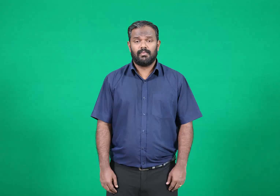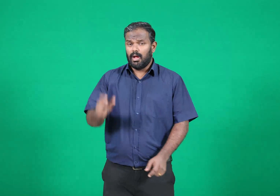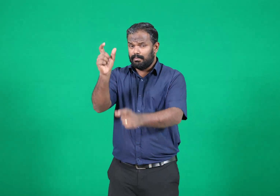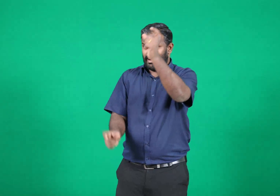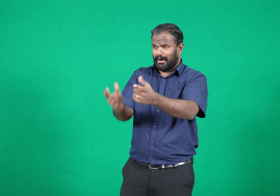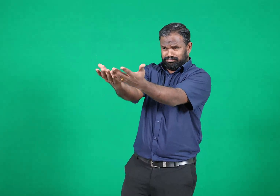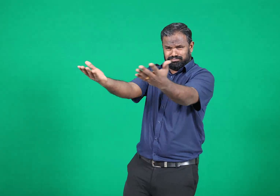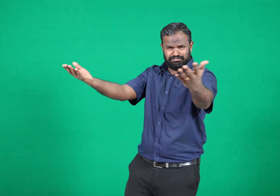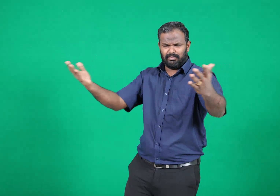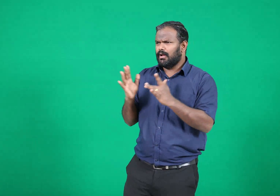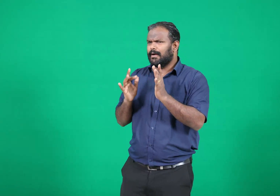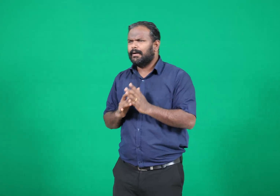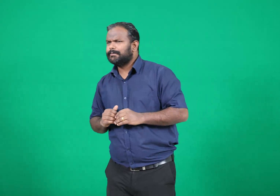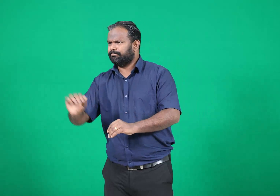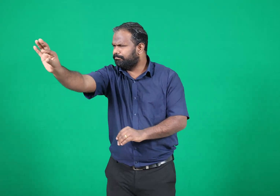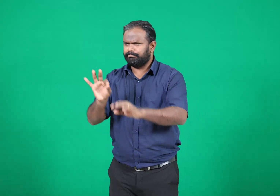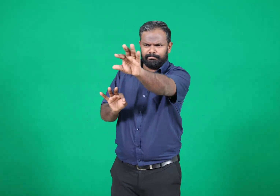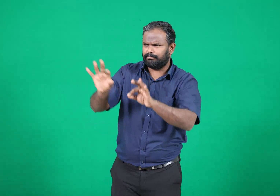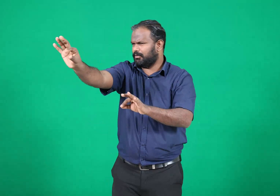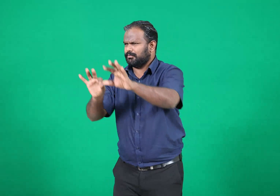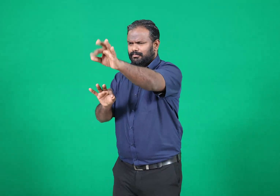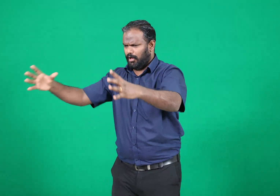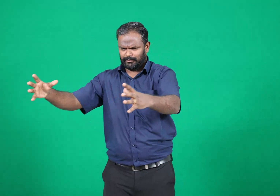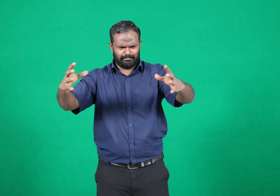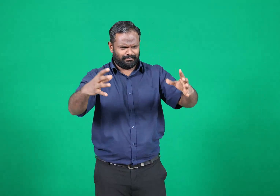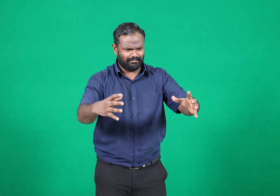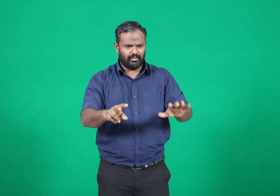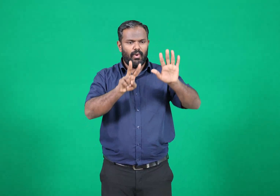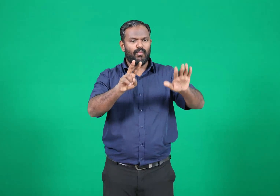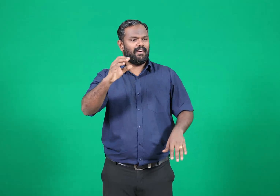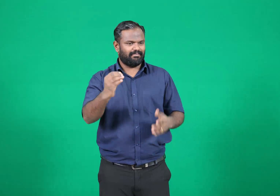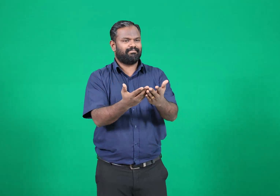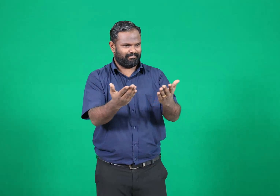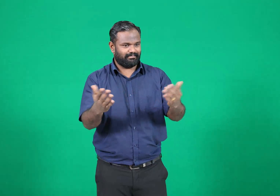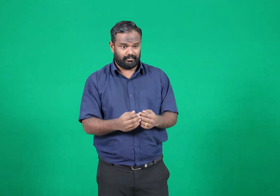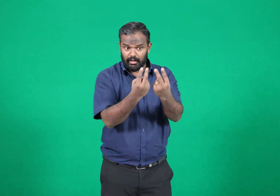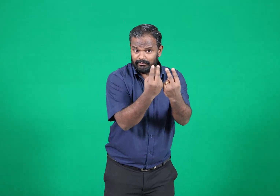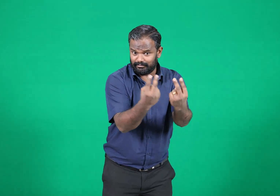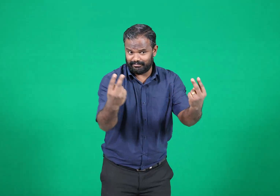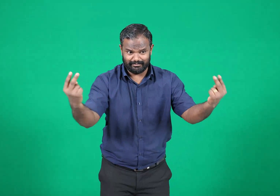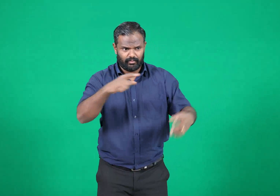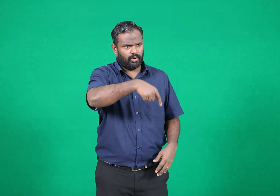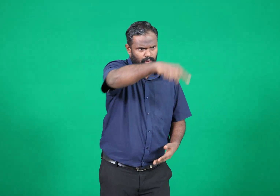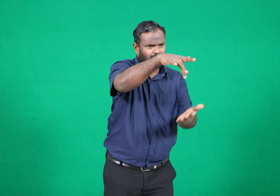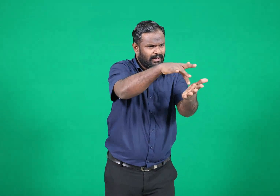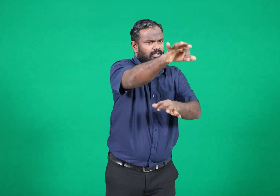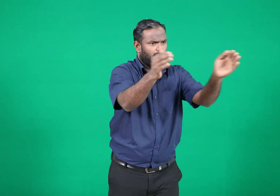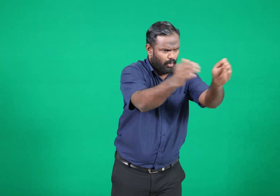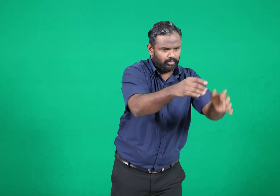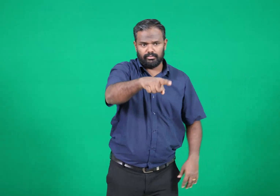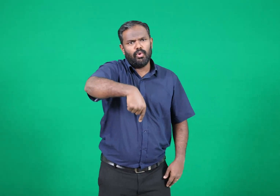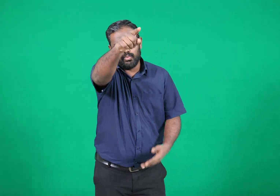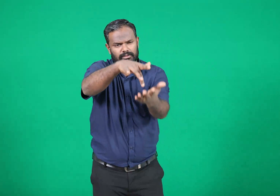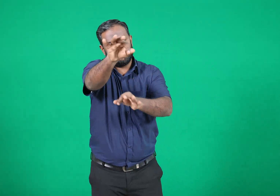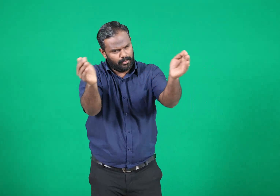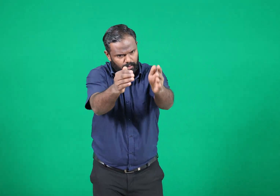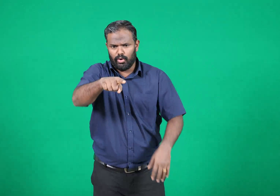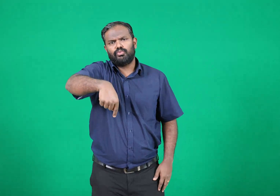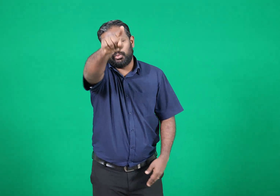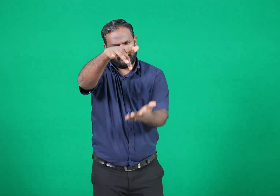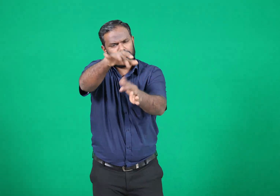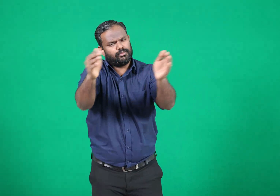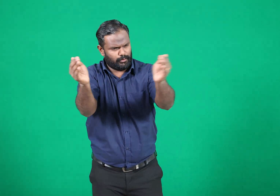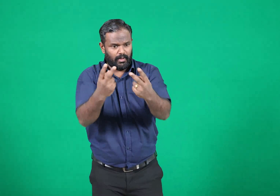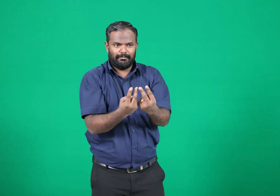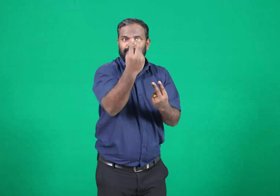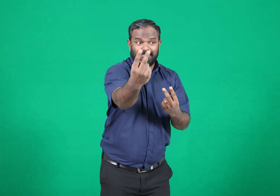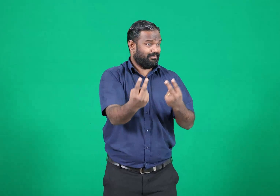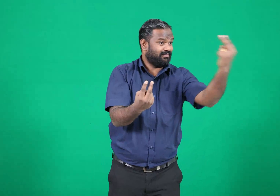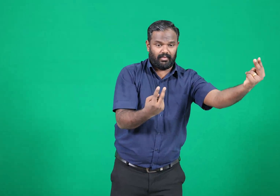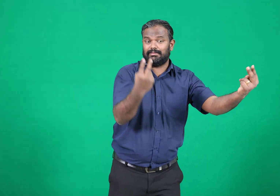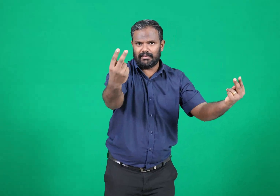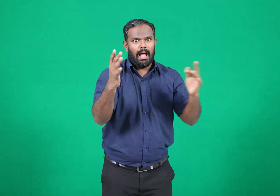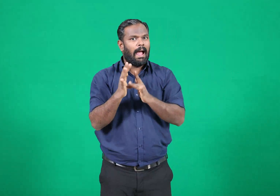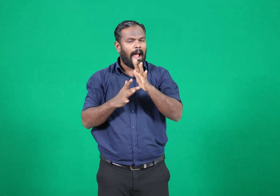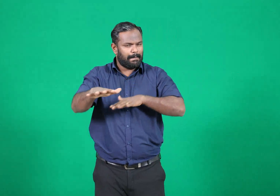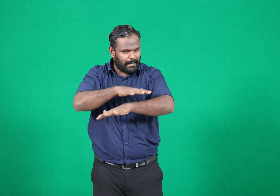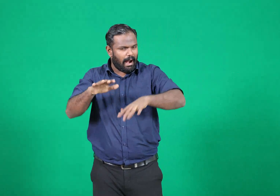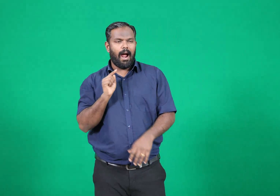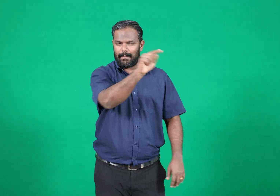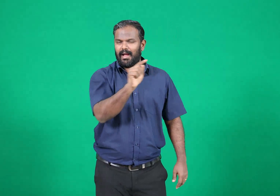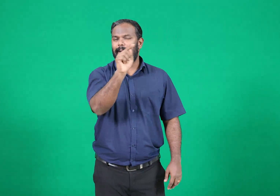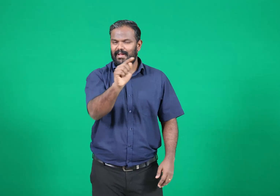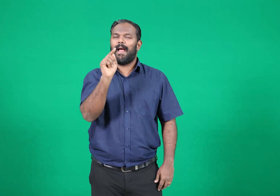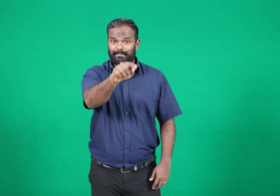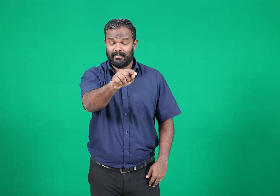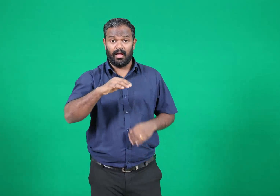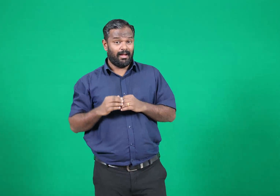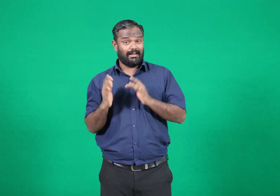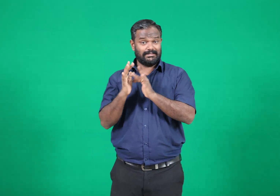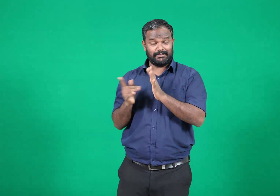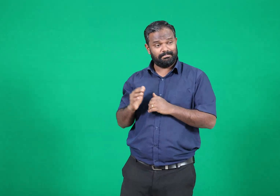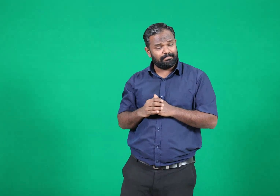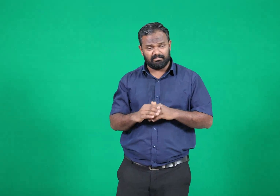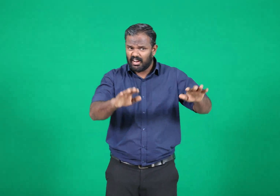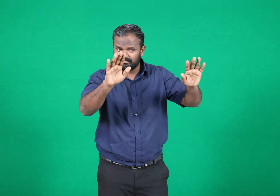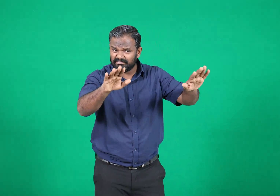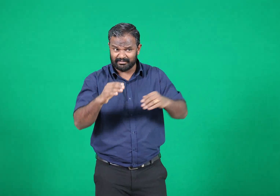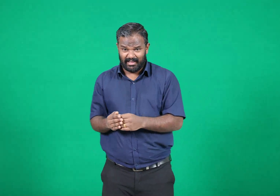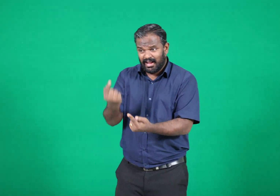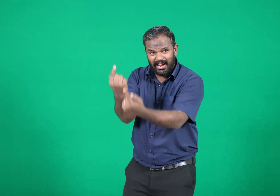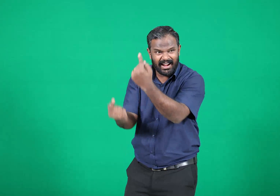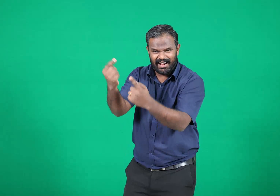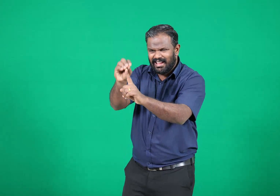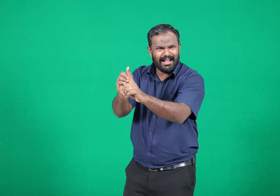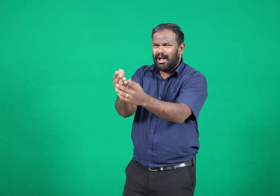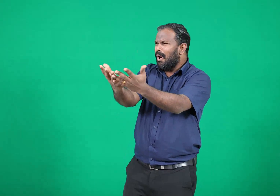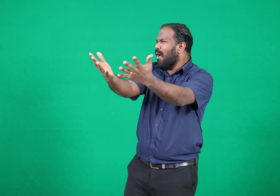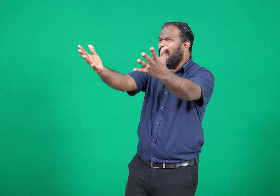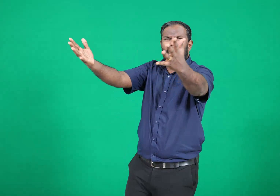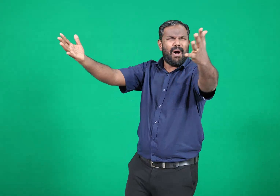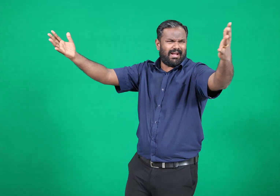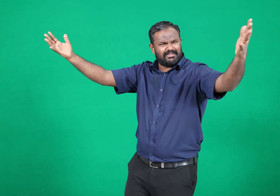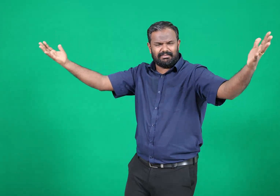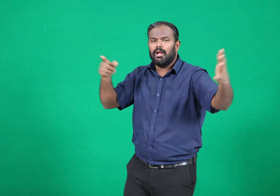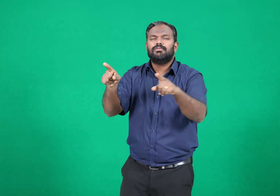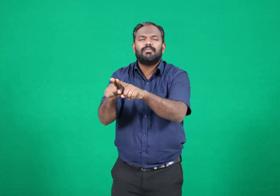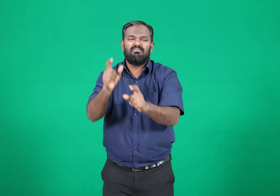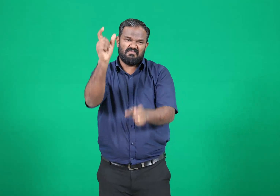After this, the Lord appointed seventy-two others and sent them two by two ahead of Him to every town and place He was about to visit.